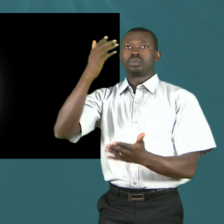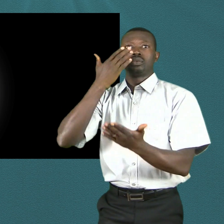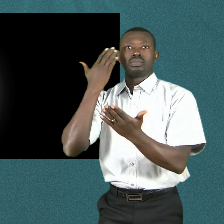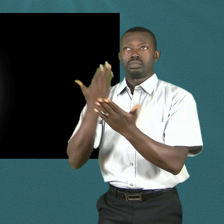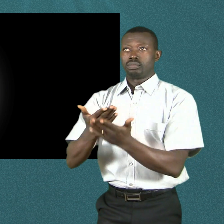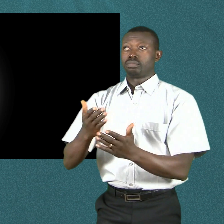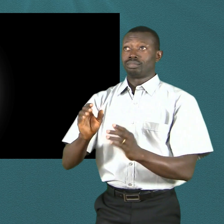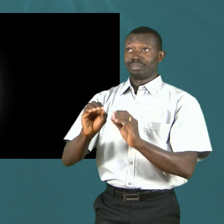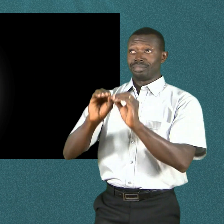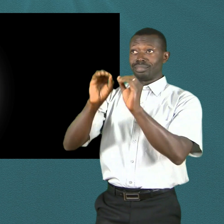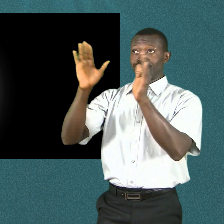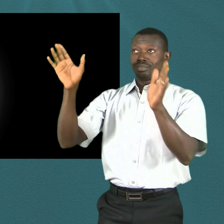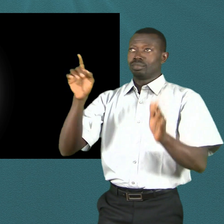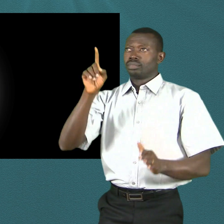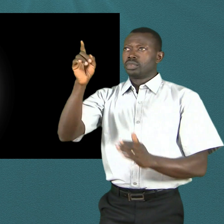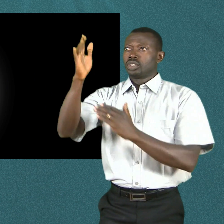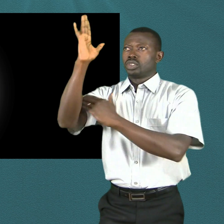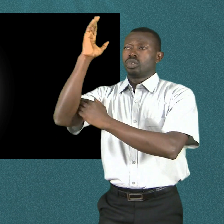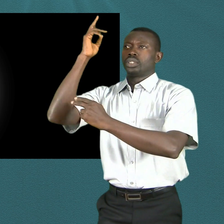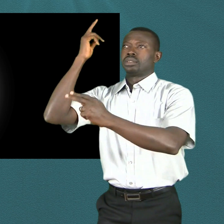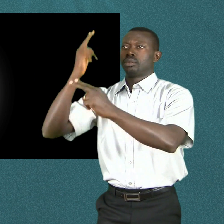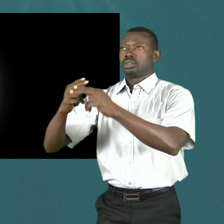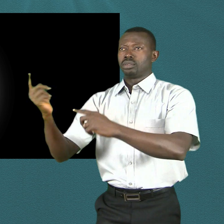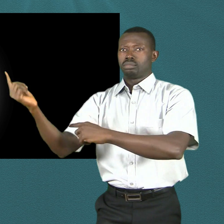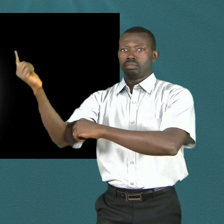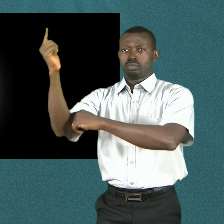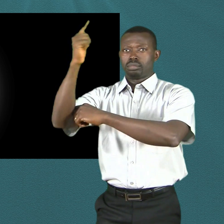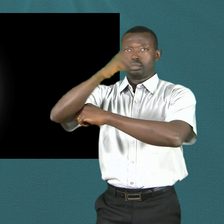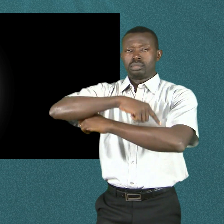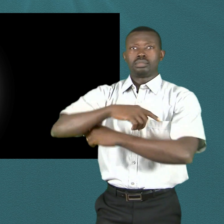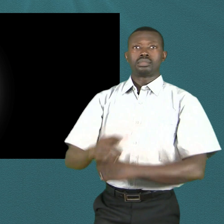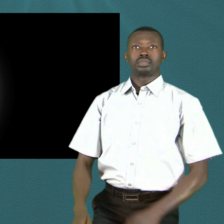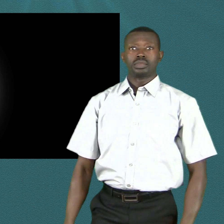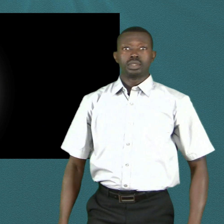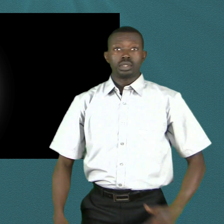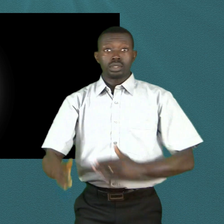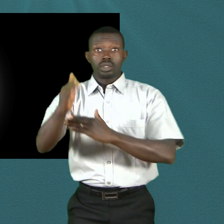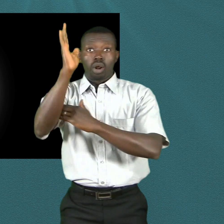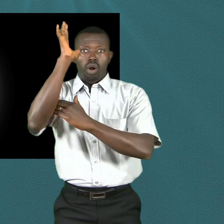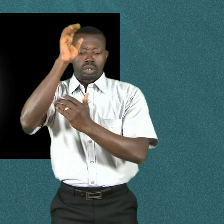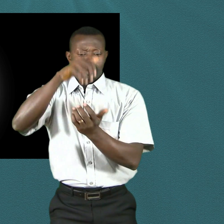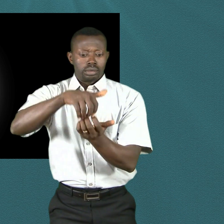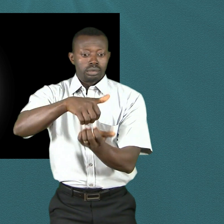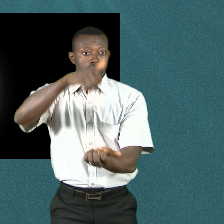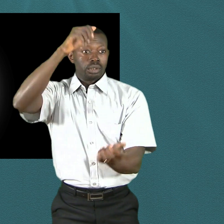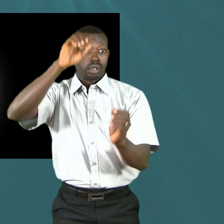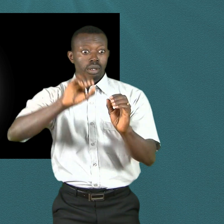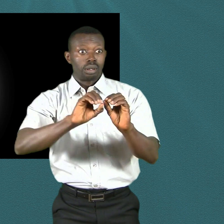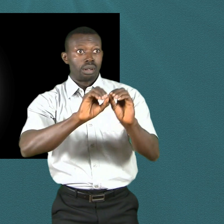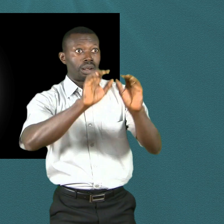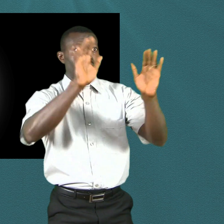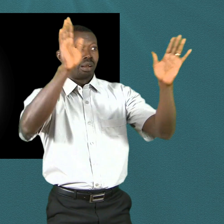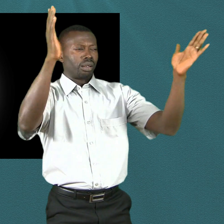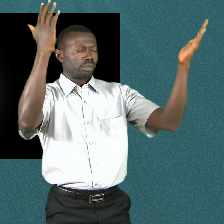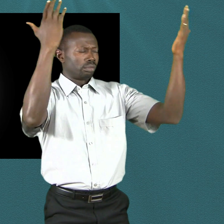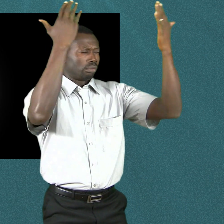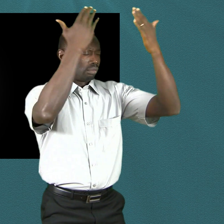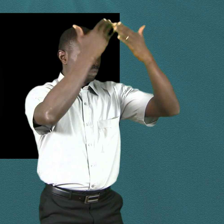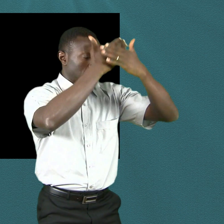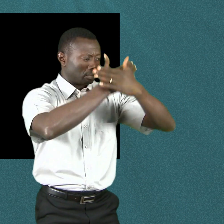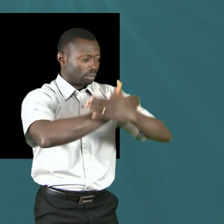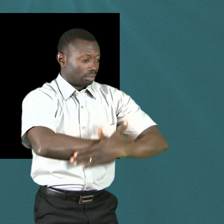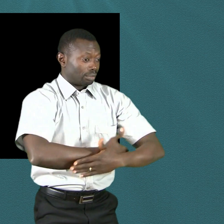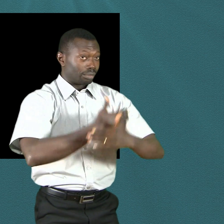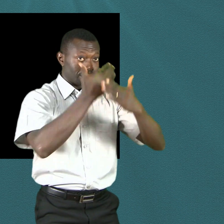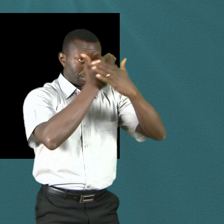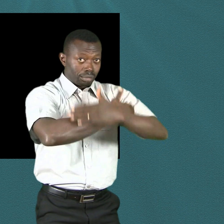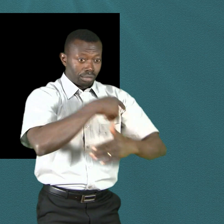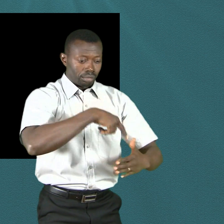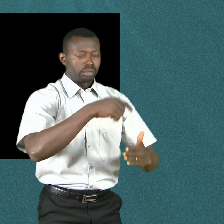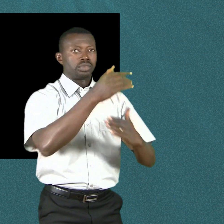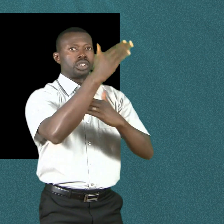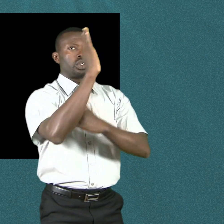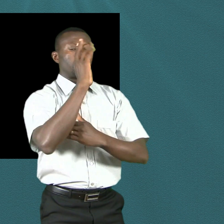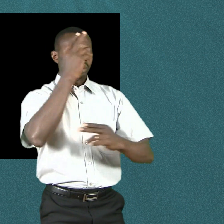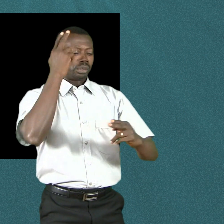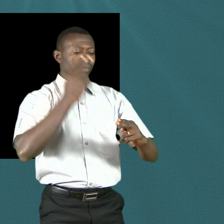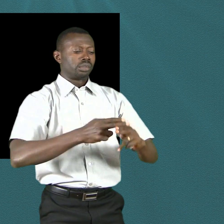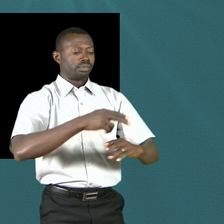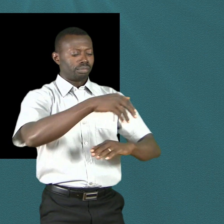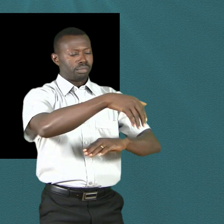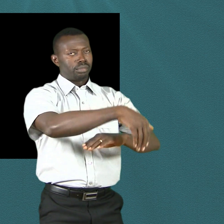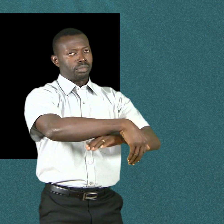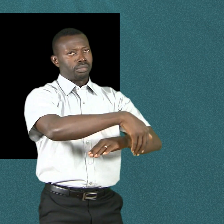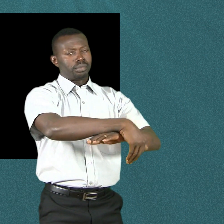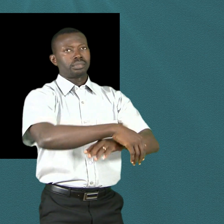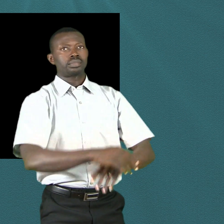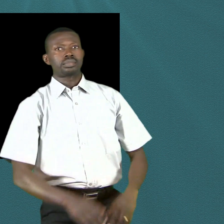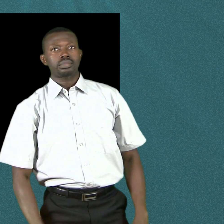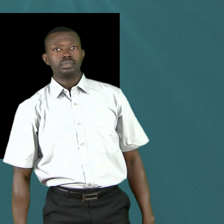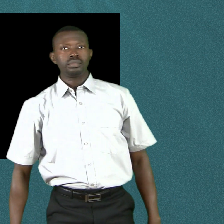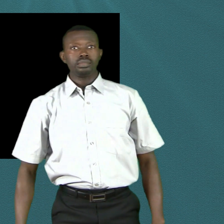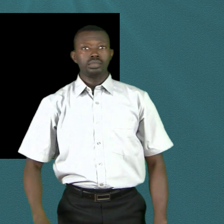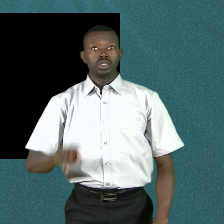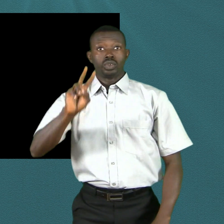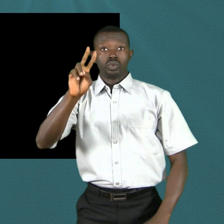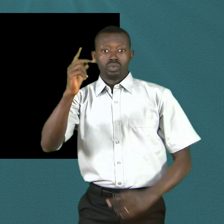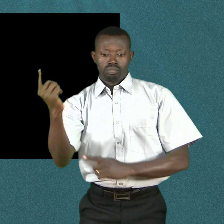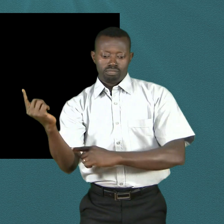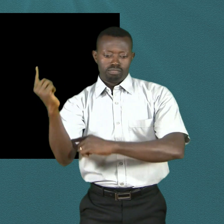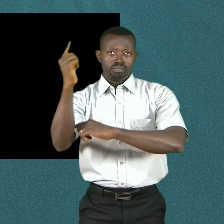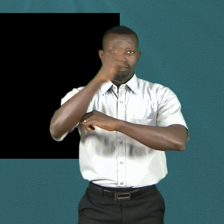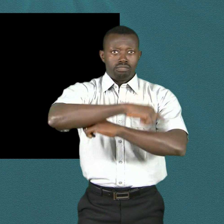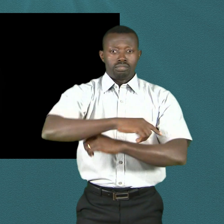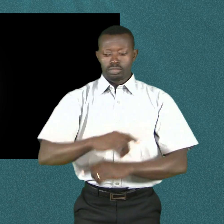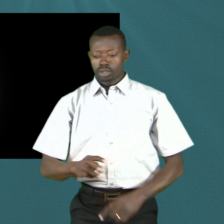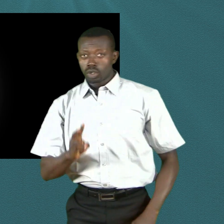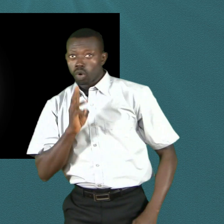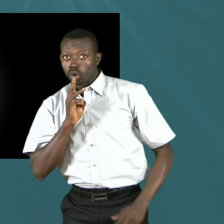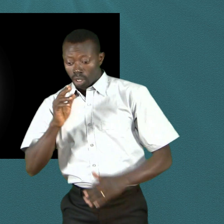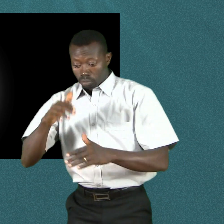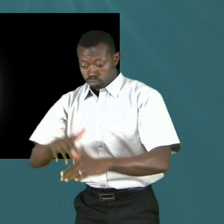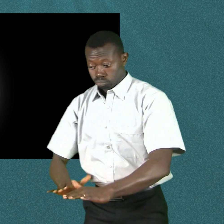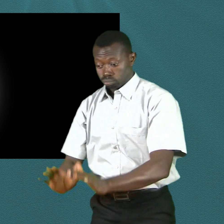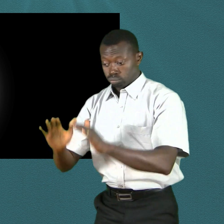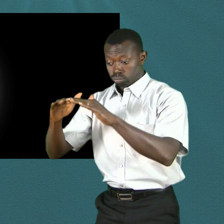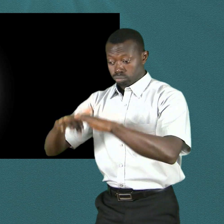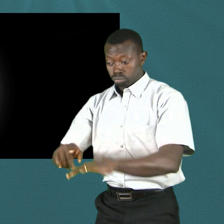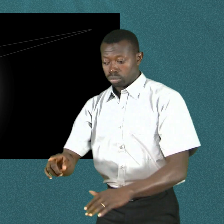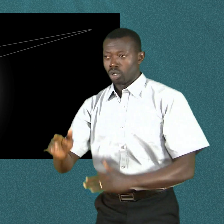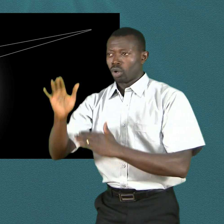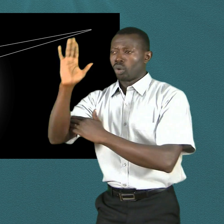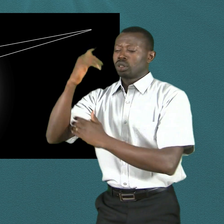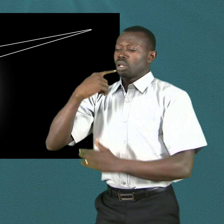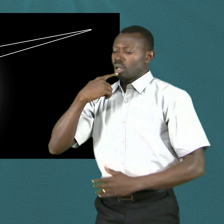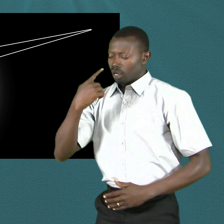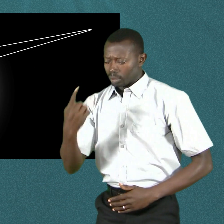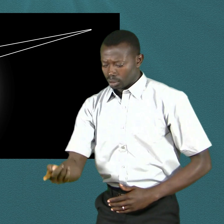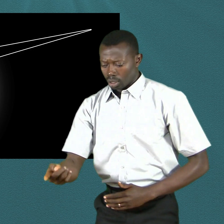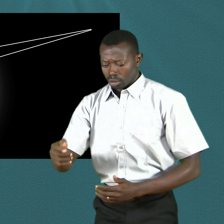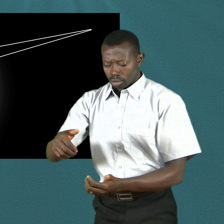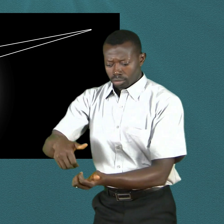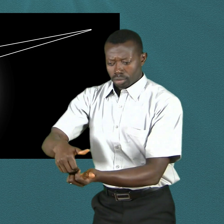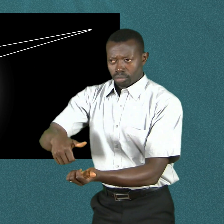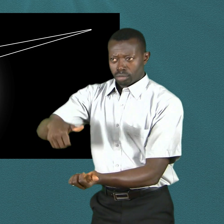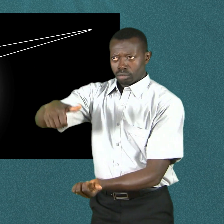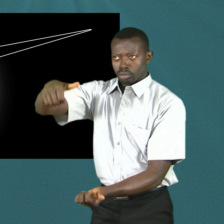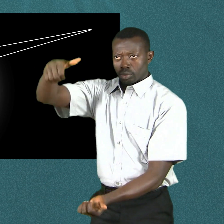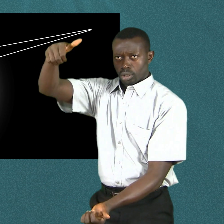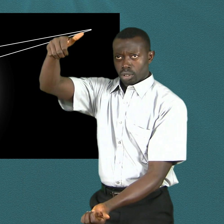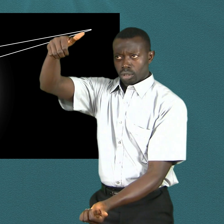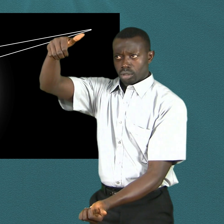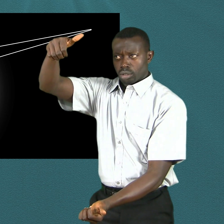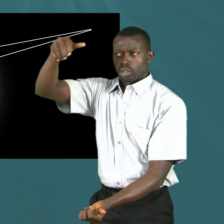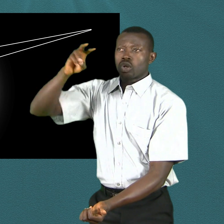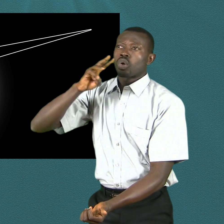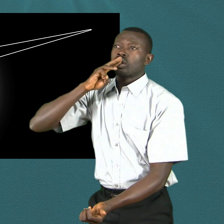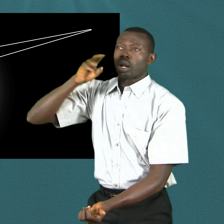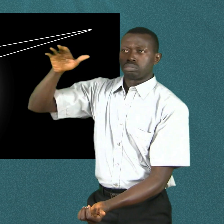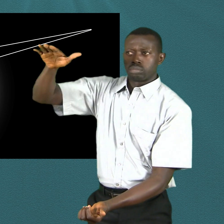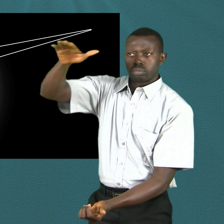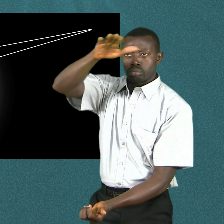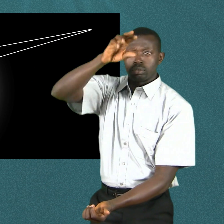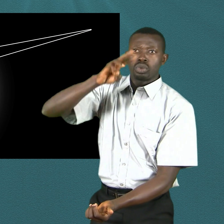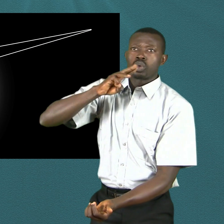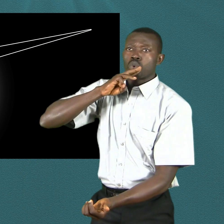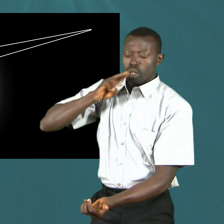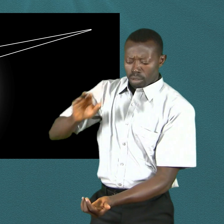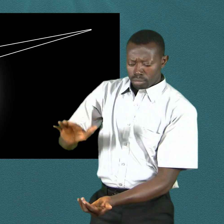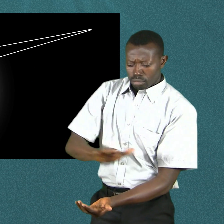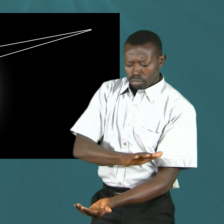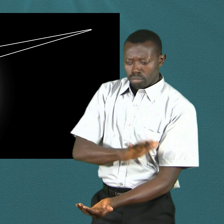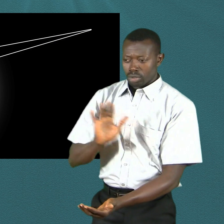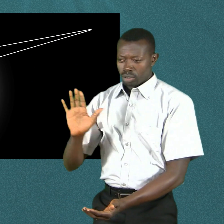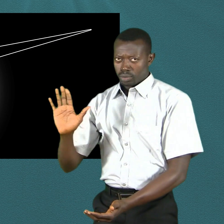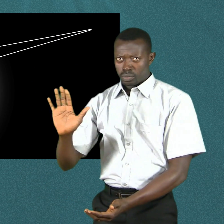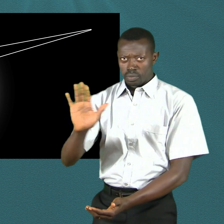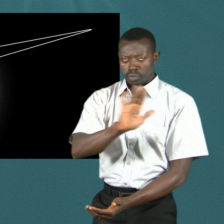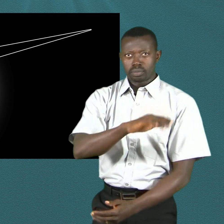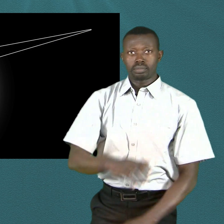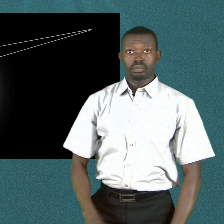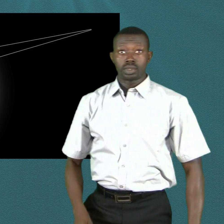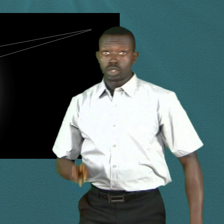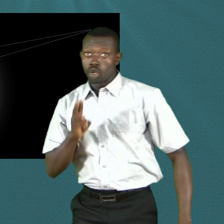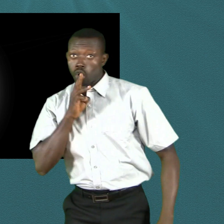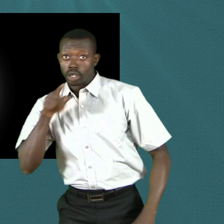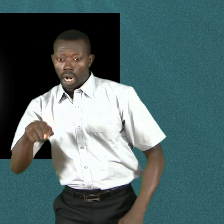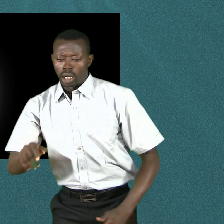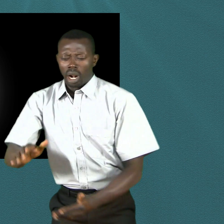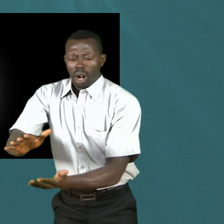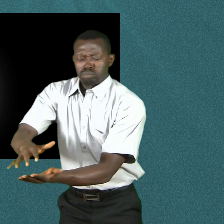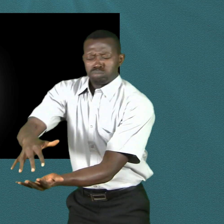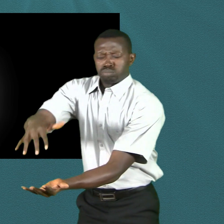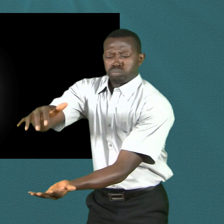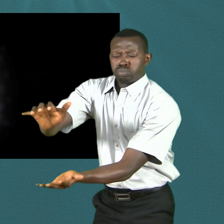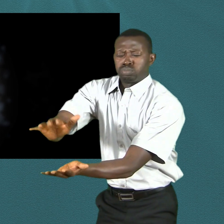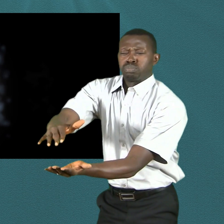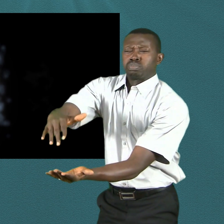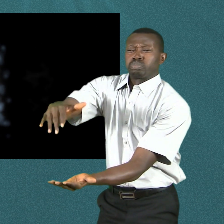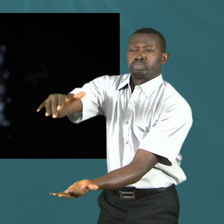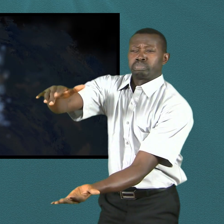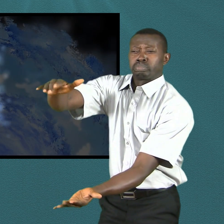God called the light “day,” and the darkness He called “night.” And there was evening, and there was morning—the first day. And God said, “Let there be an expanse between the waters, to separate the waters from the waters.”